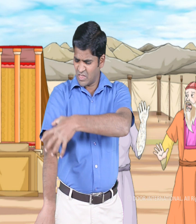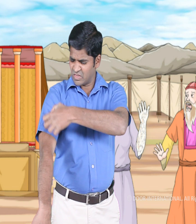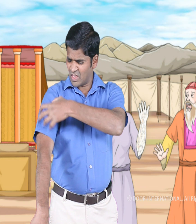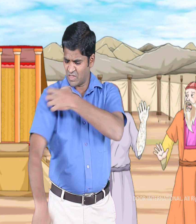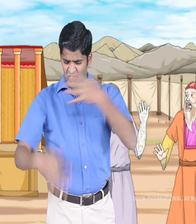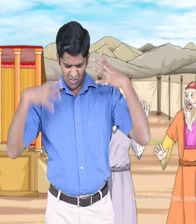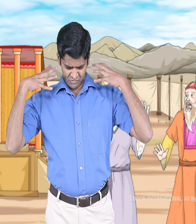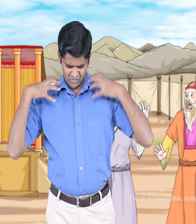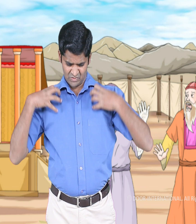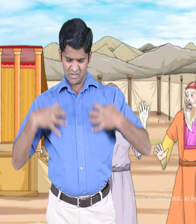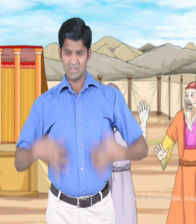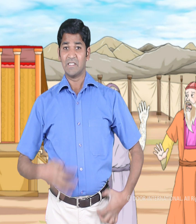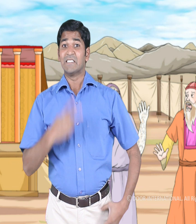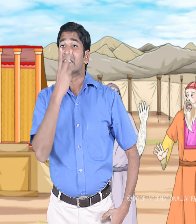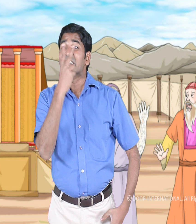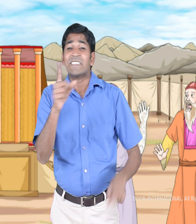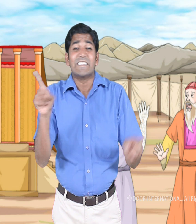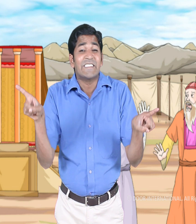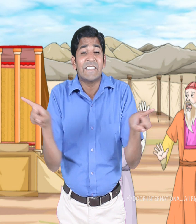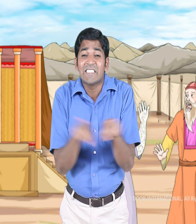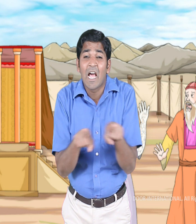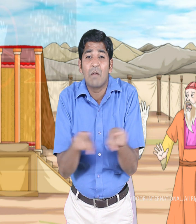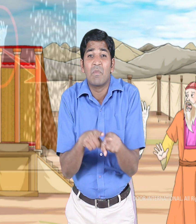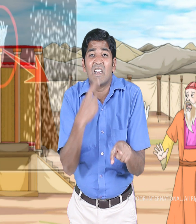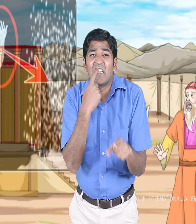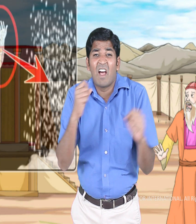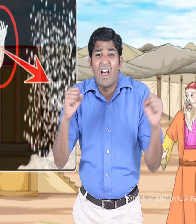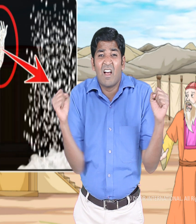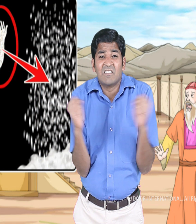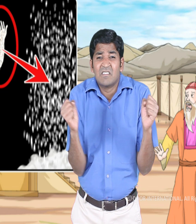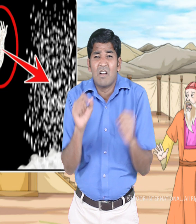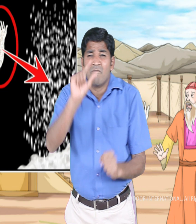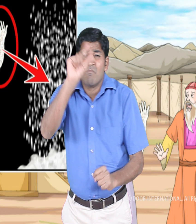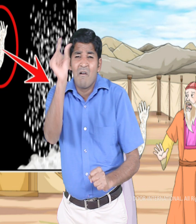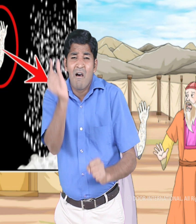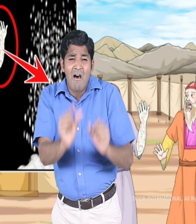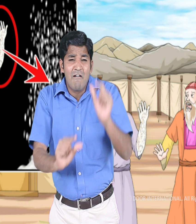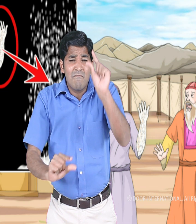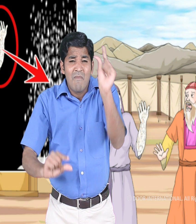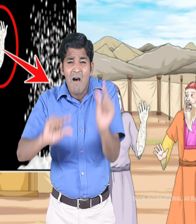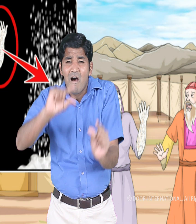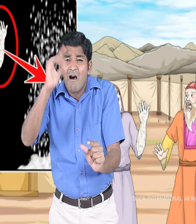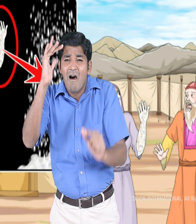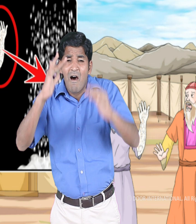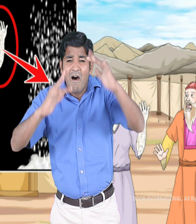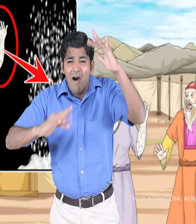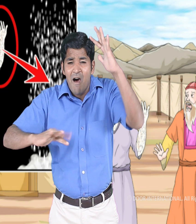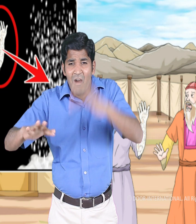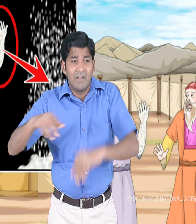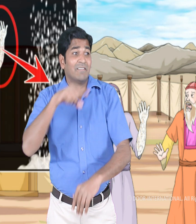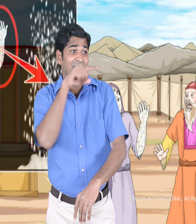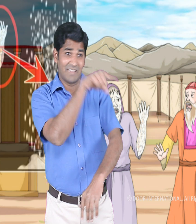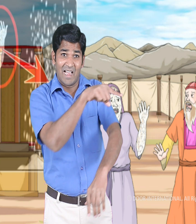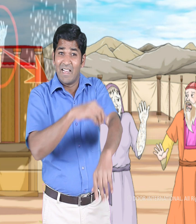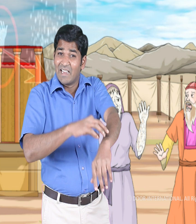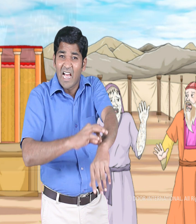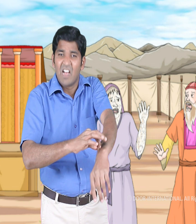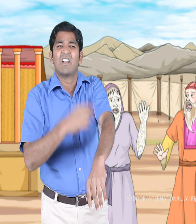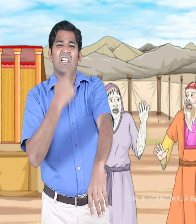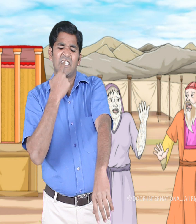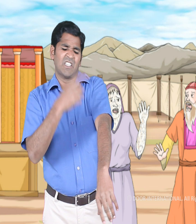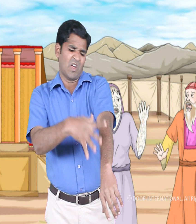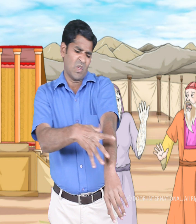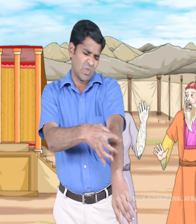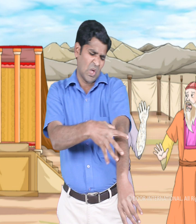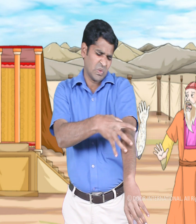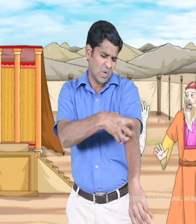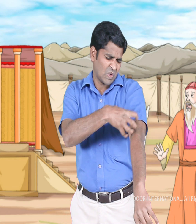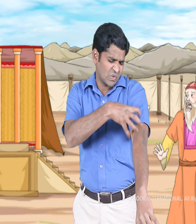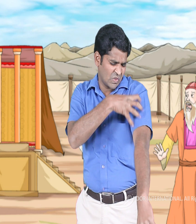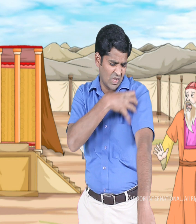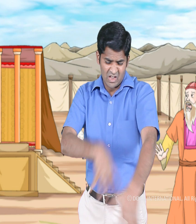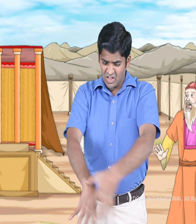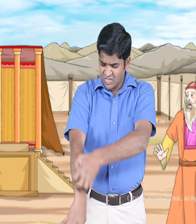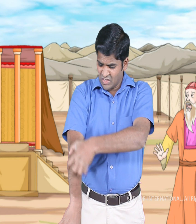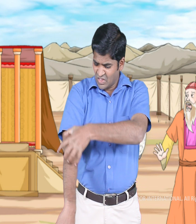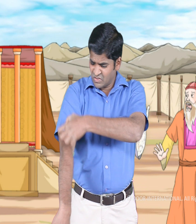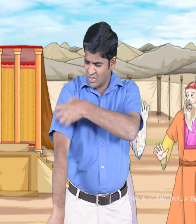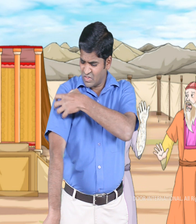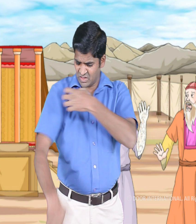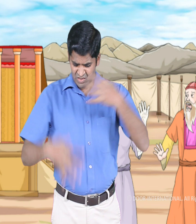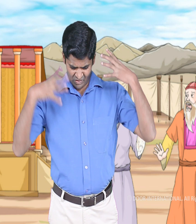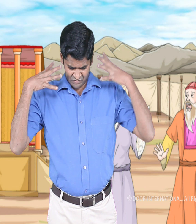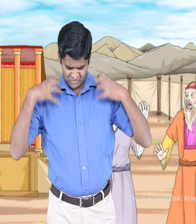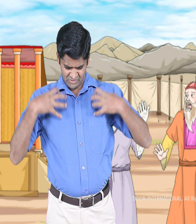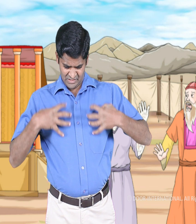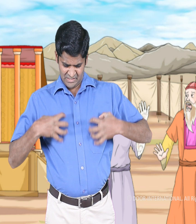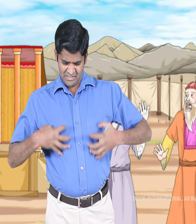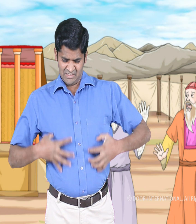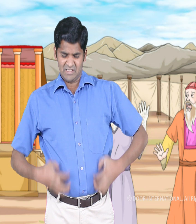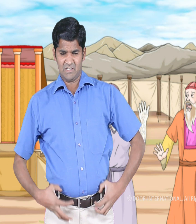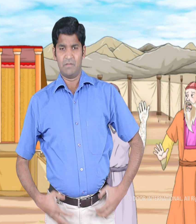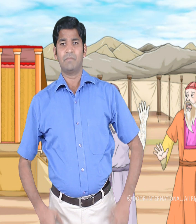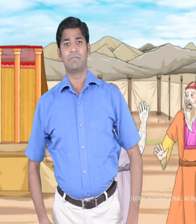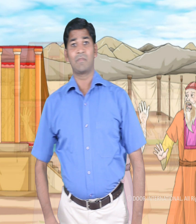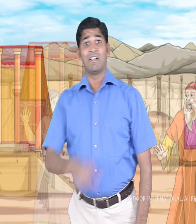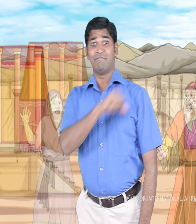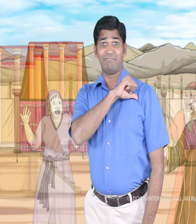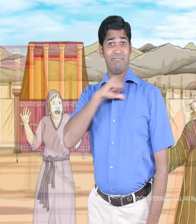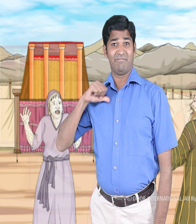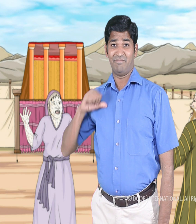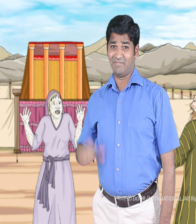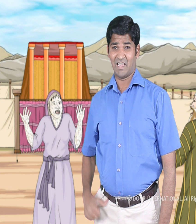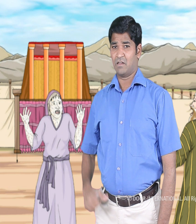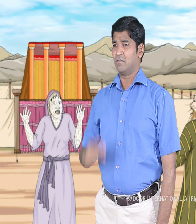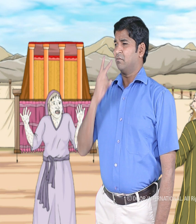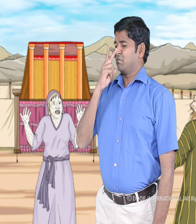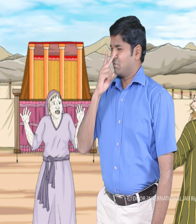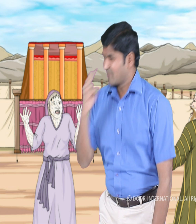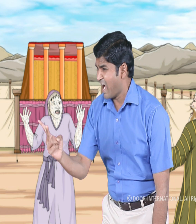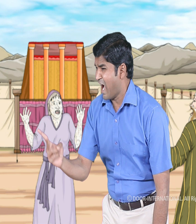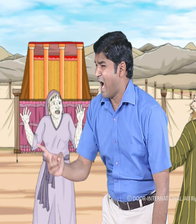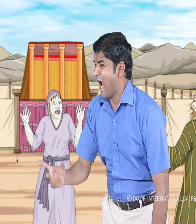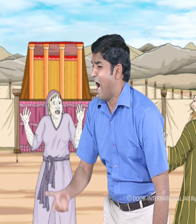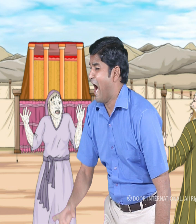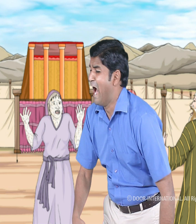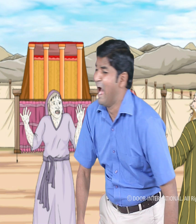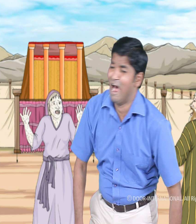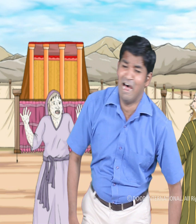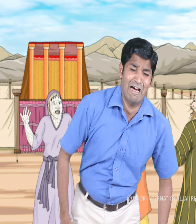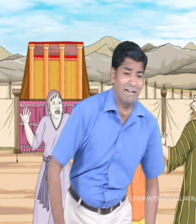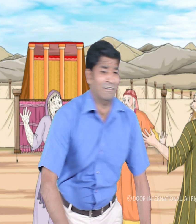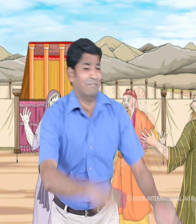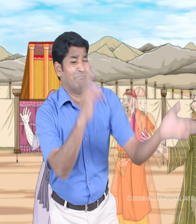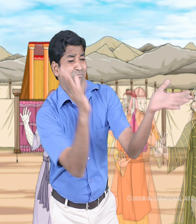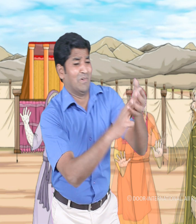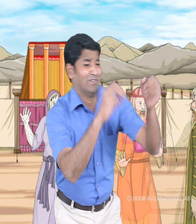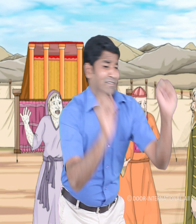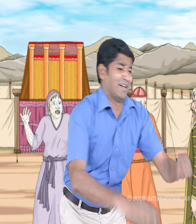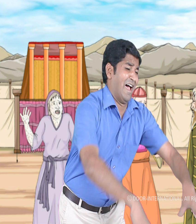As the cloud lifted from above the Tent, suddenly Miriam became leprous, white as snow.